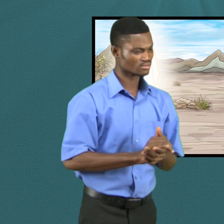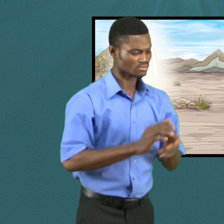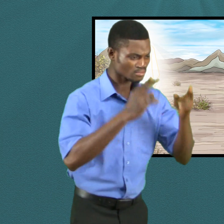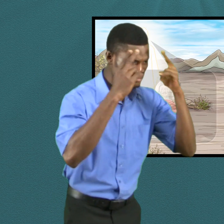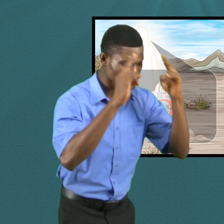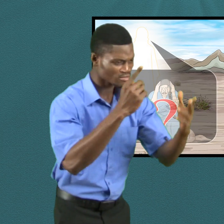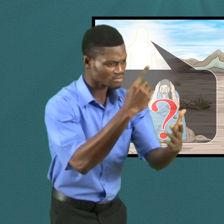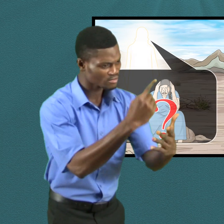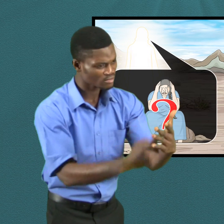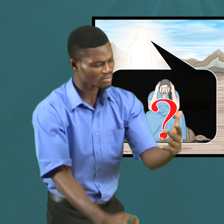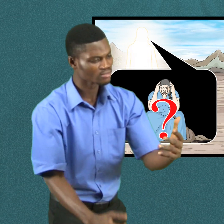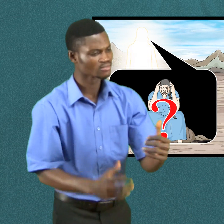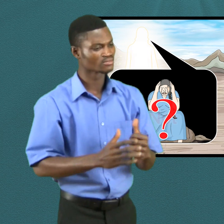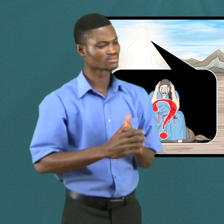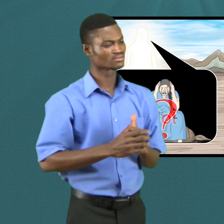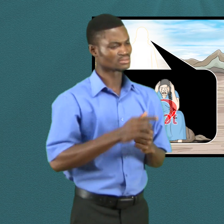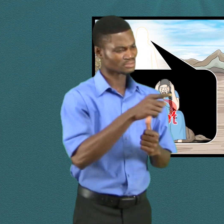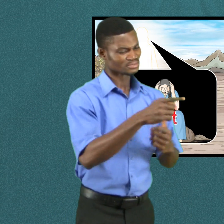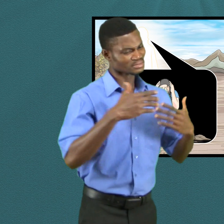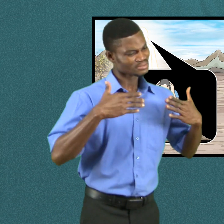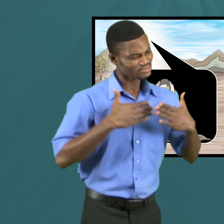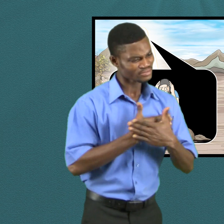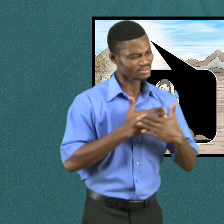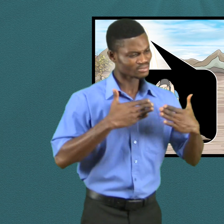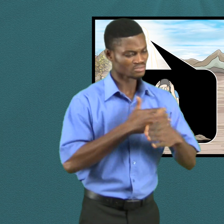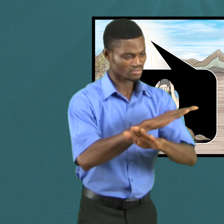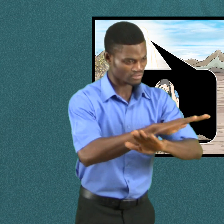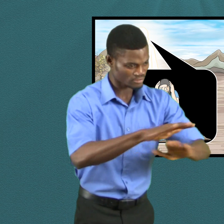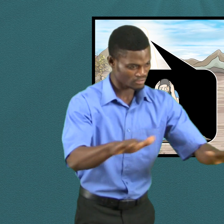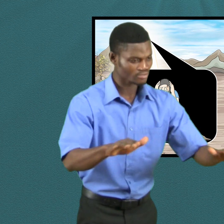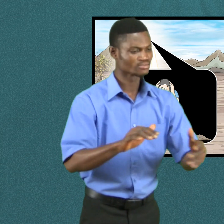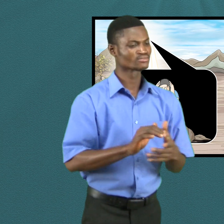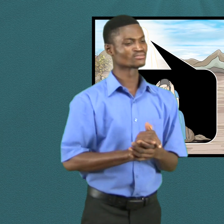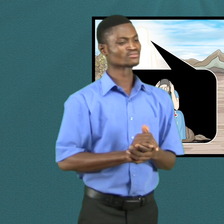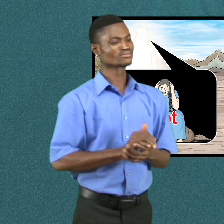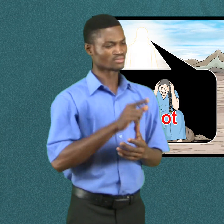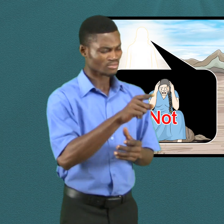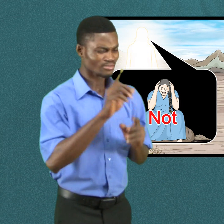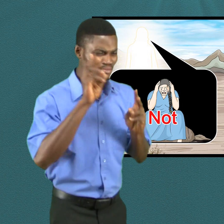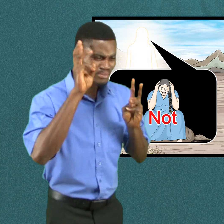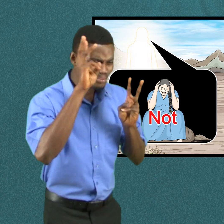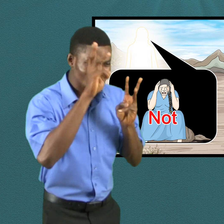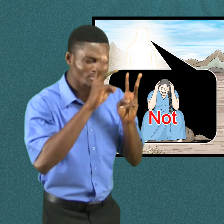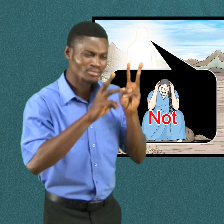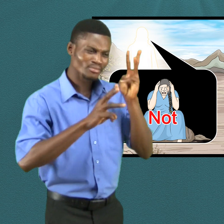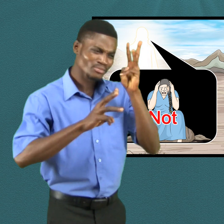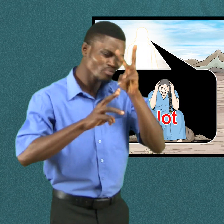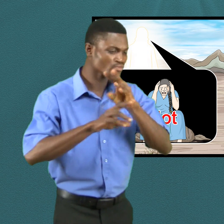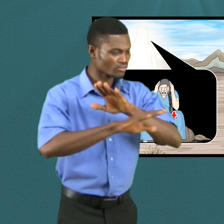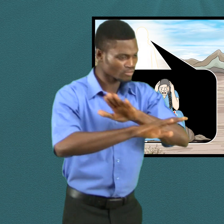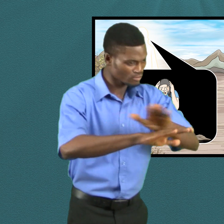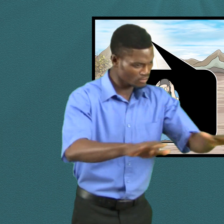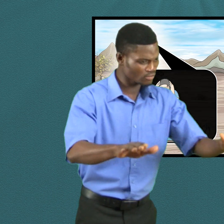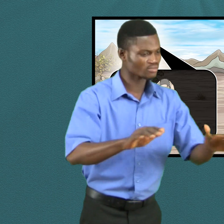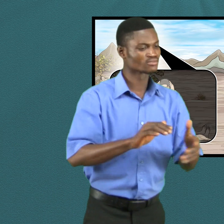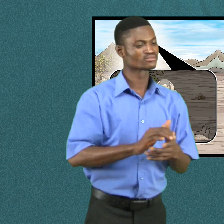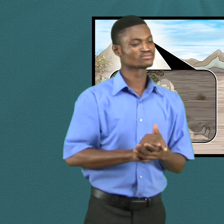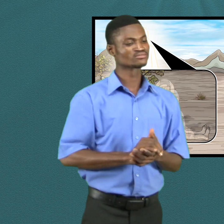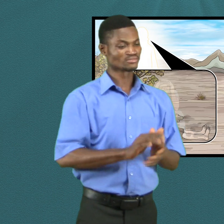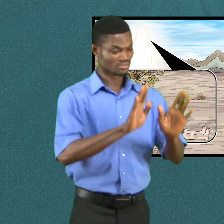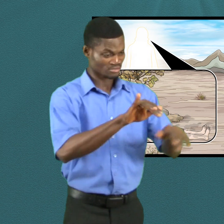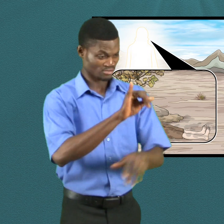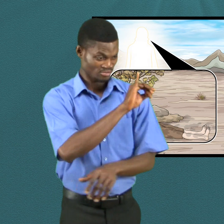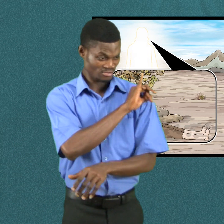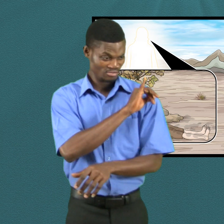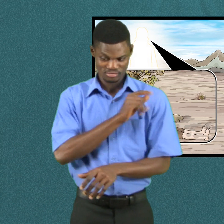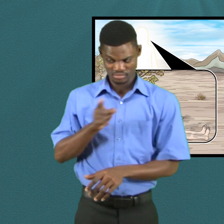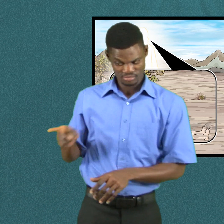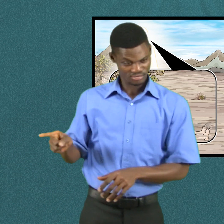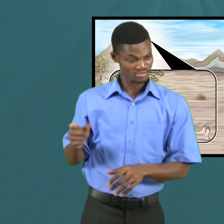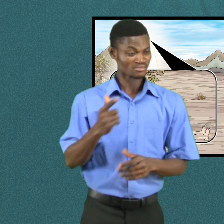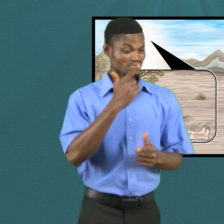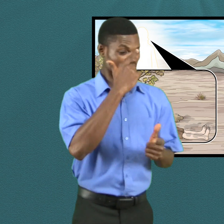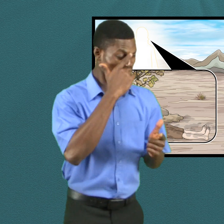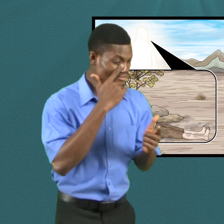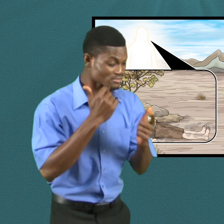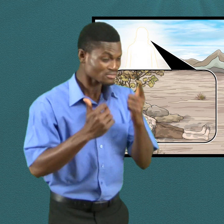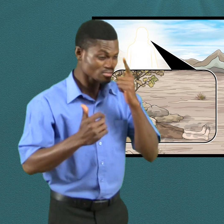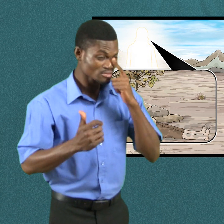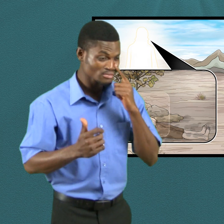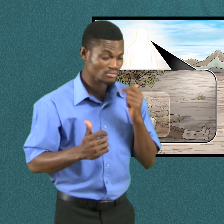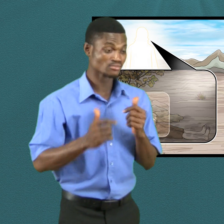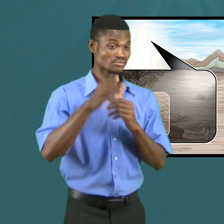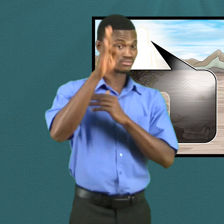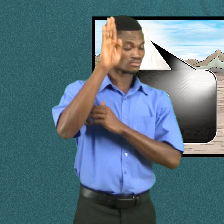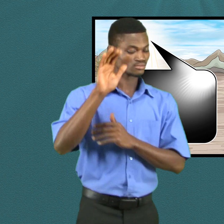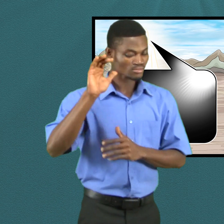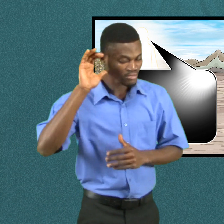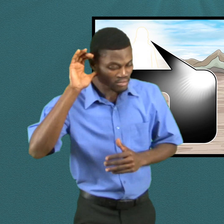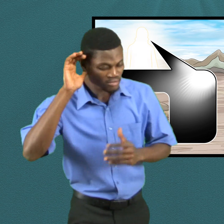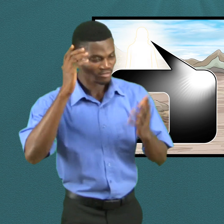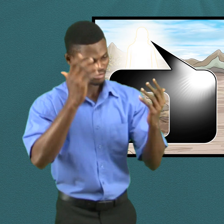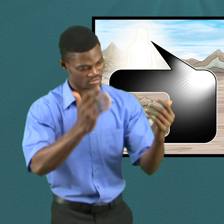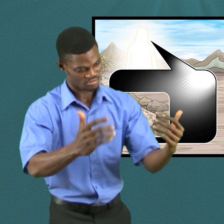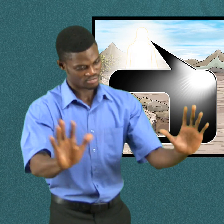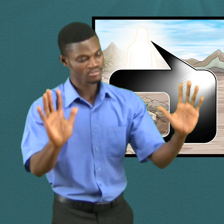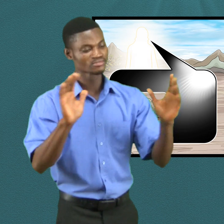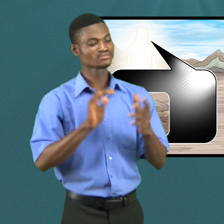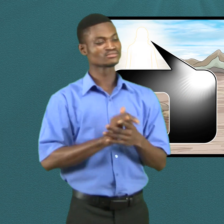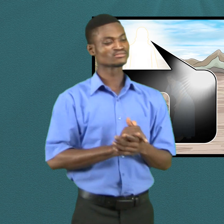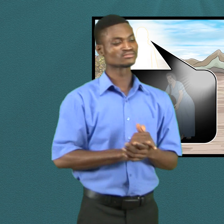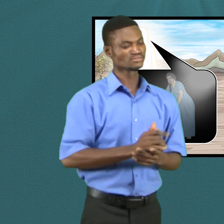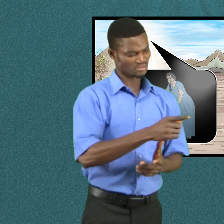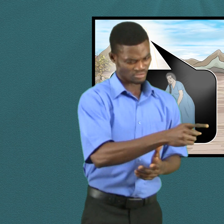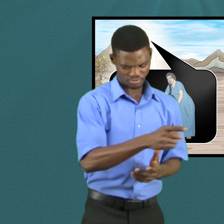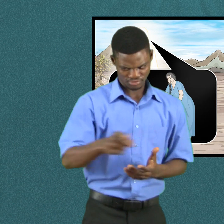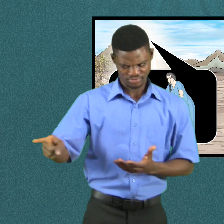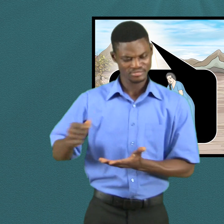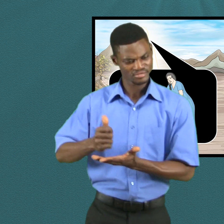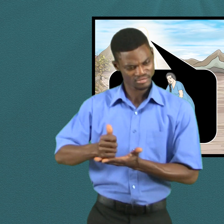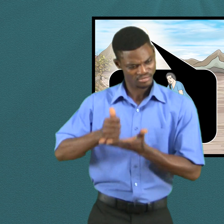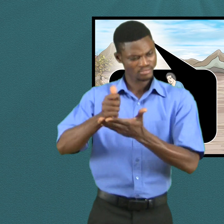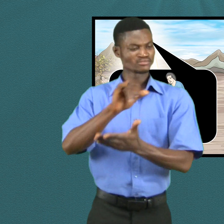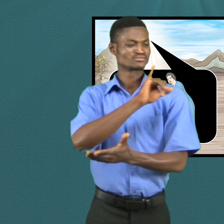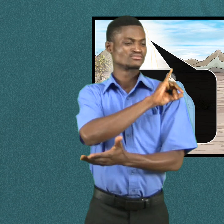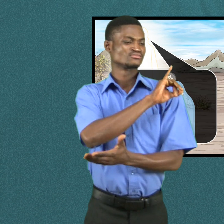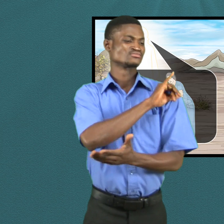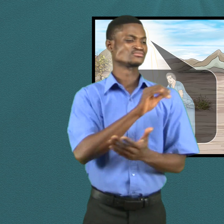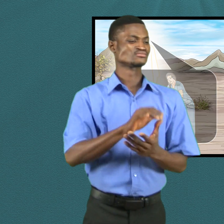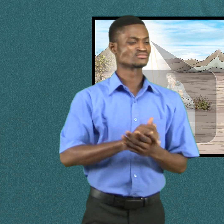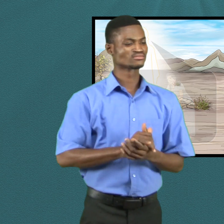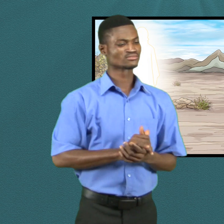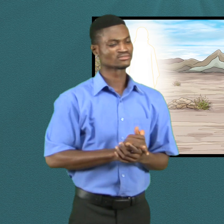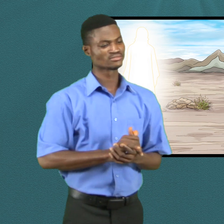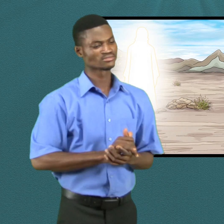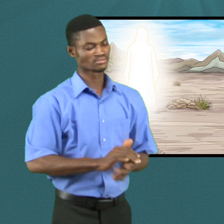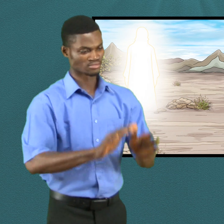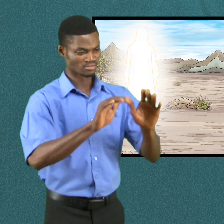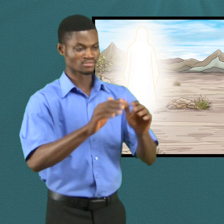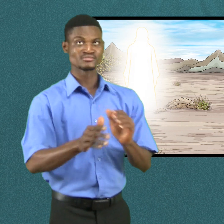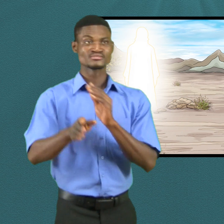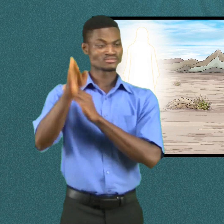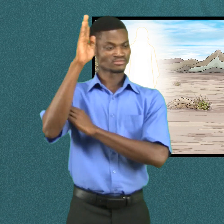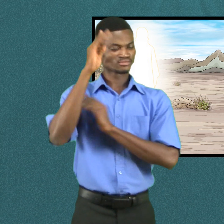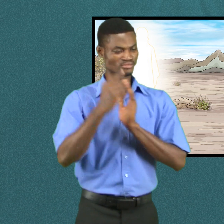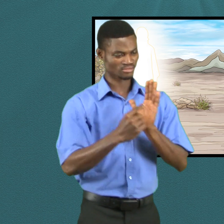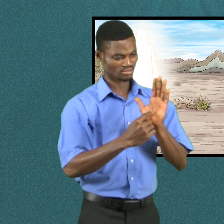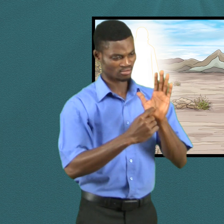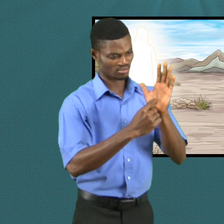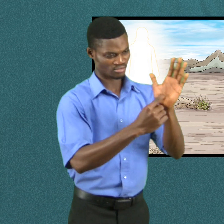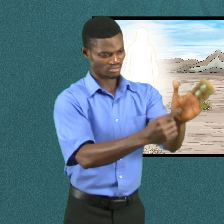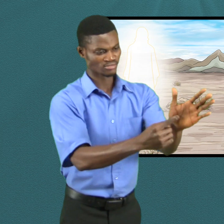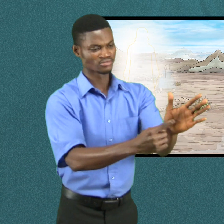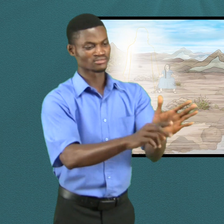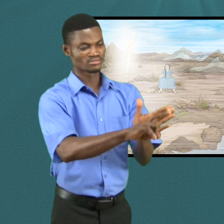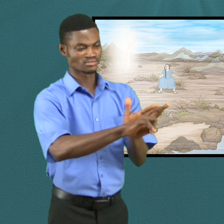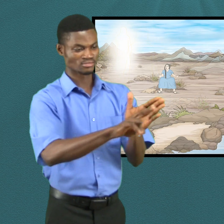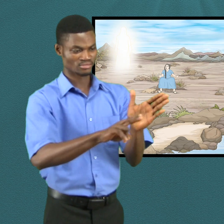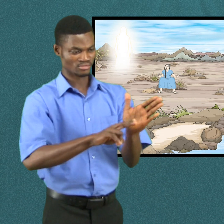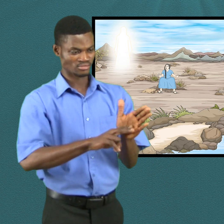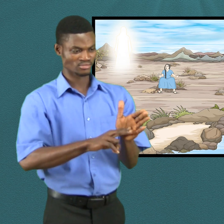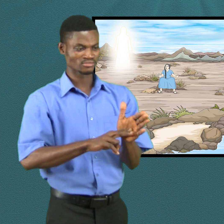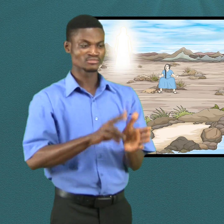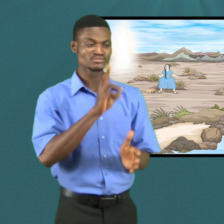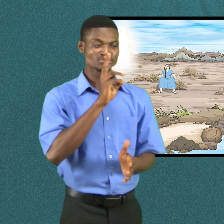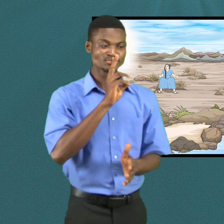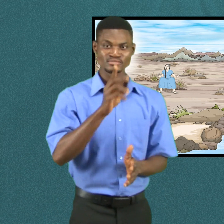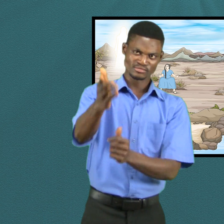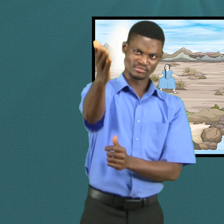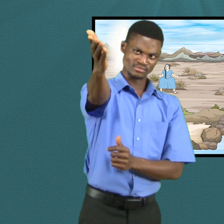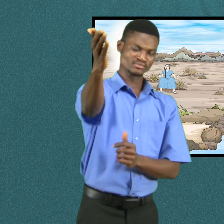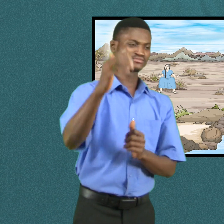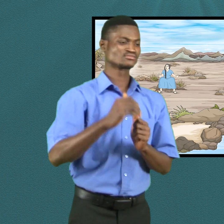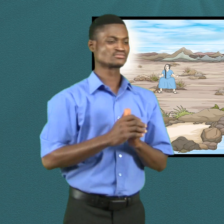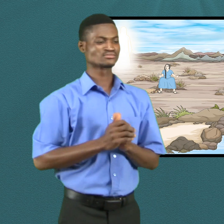Do not be afraid, for God has heard the voice of the boy where he lies. Get up, lift up the boy, and take him by the hand, for I will make him into a great nation.”